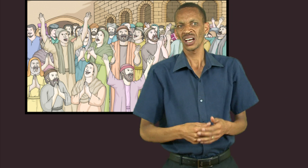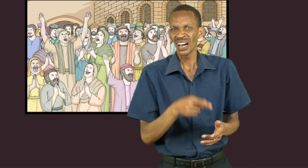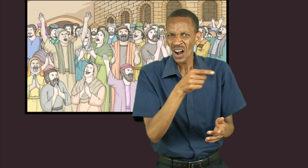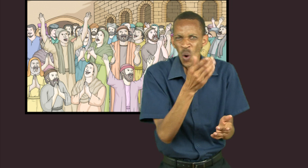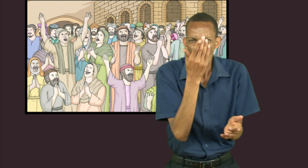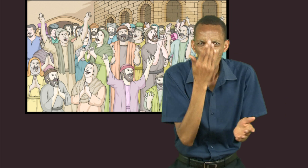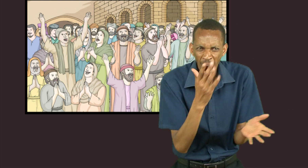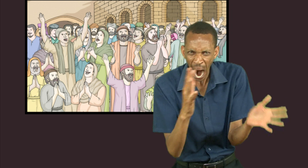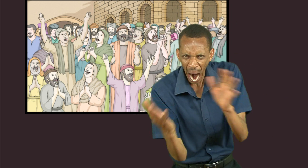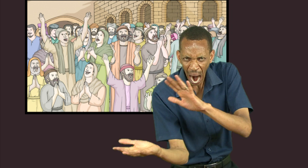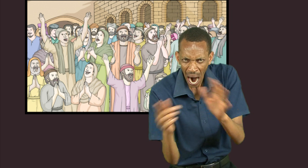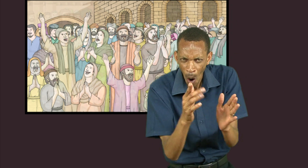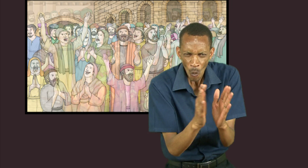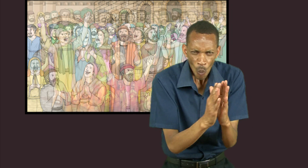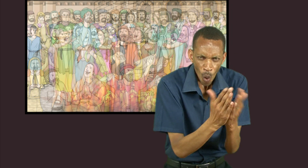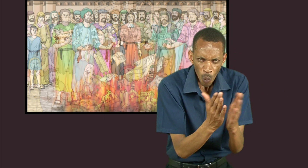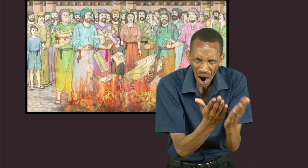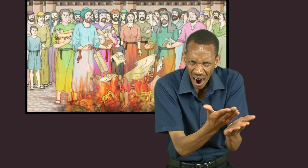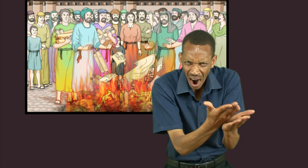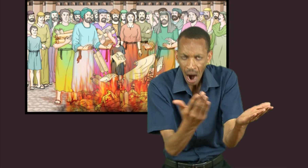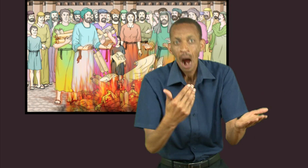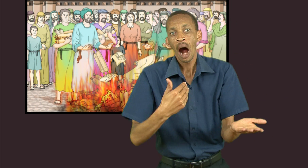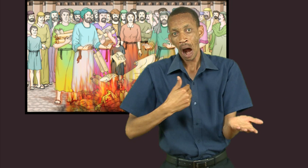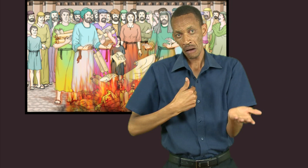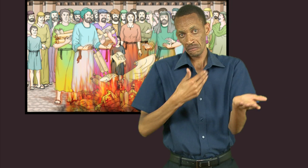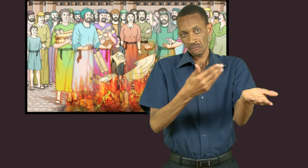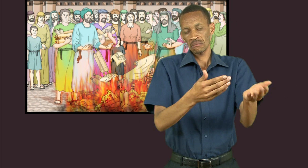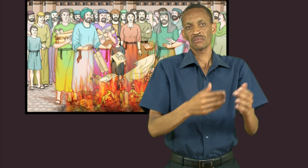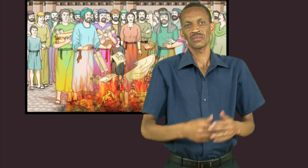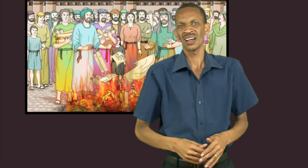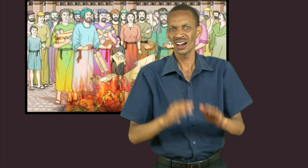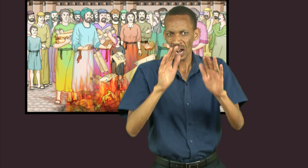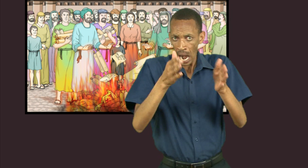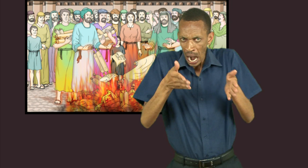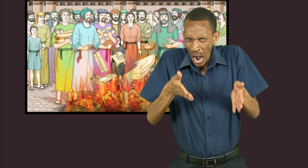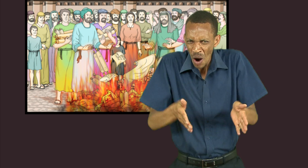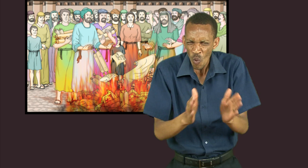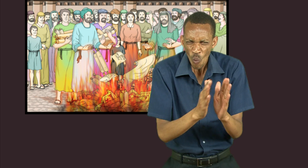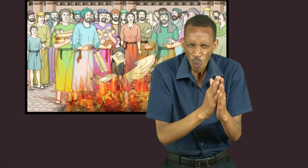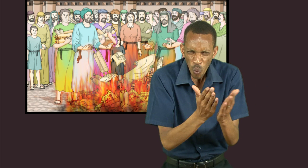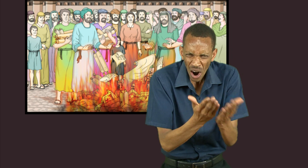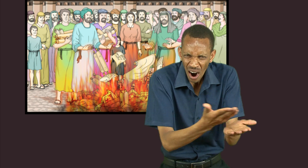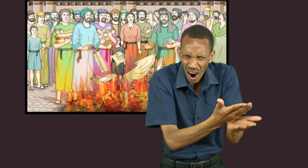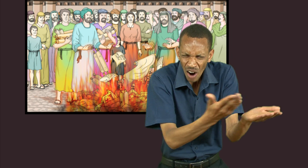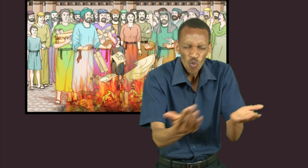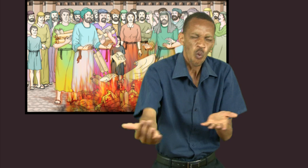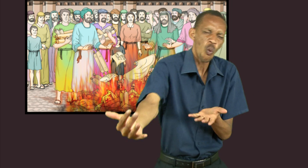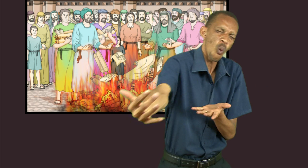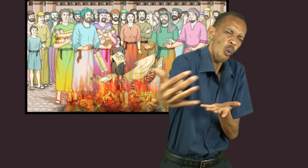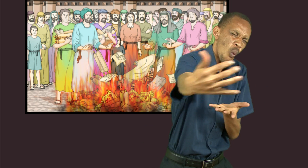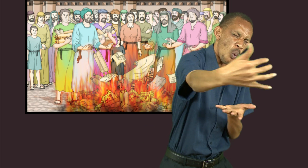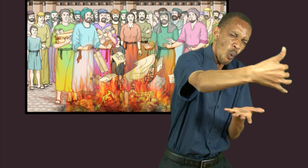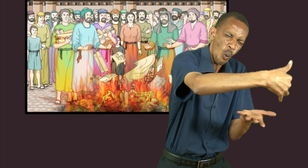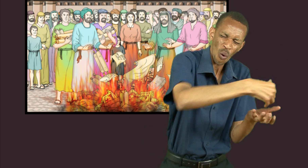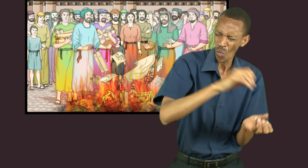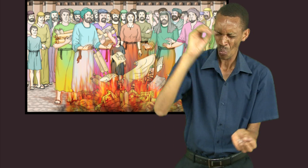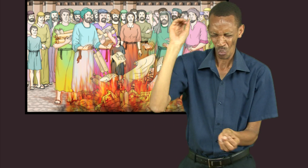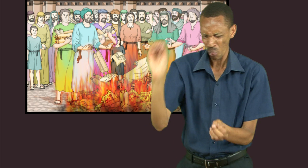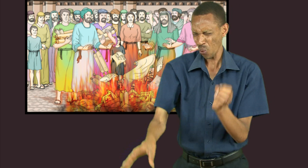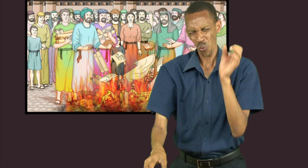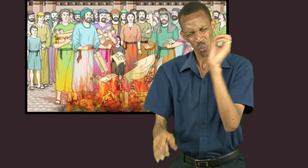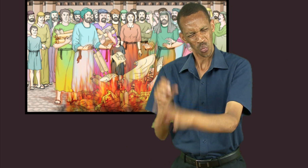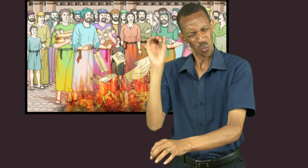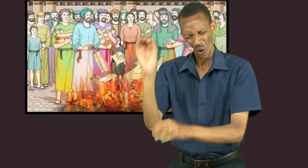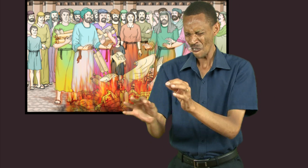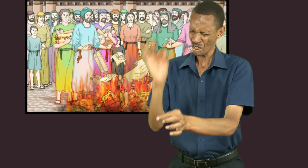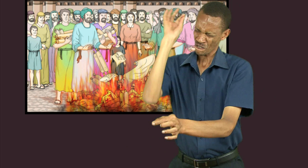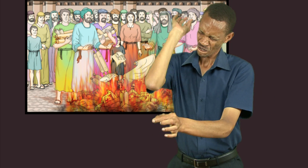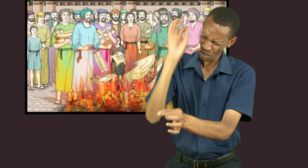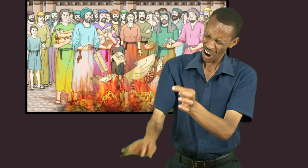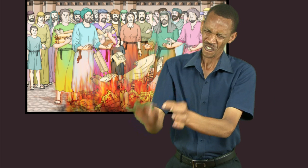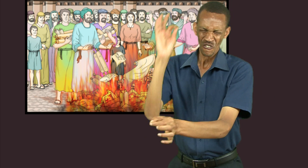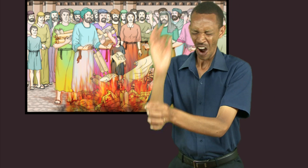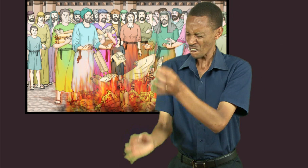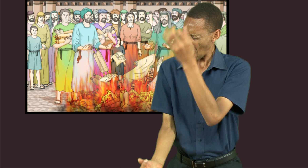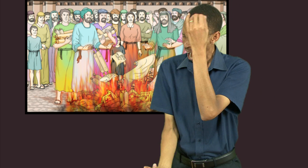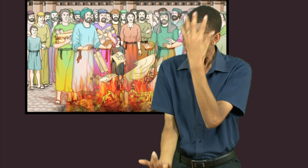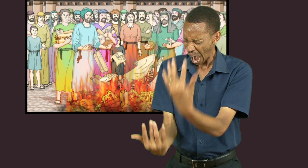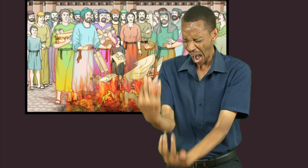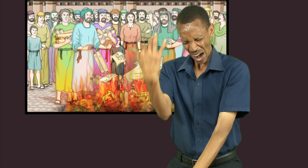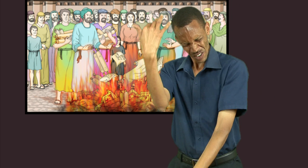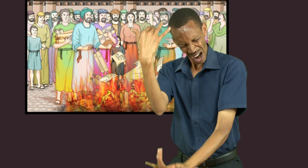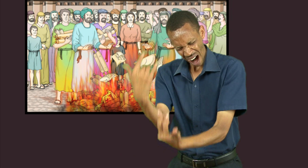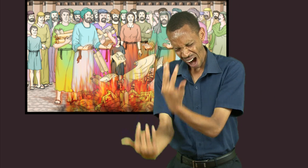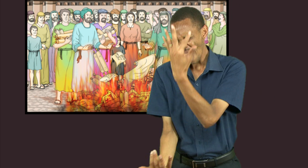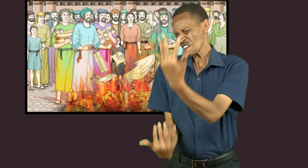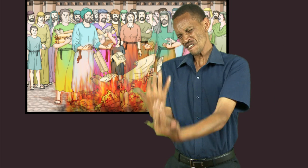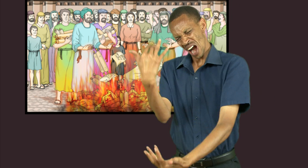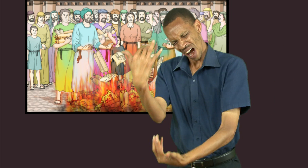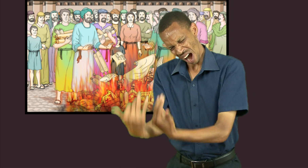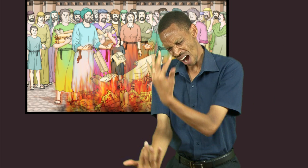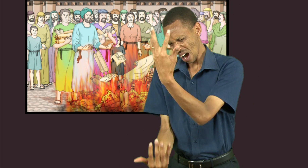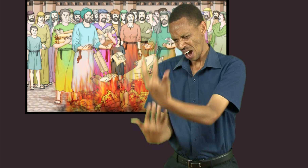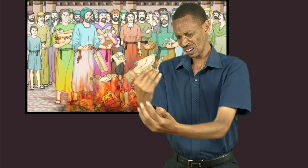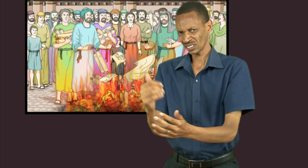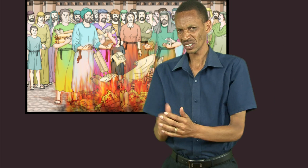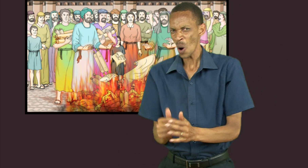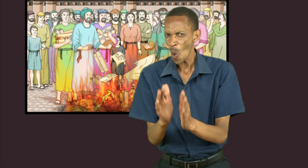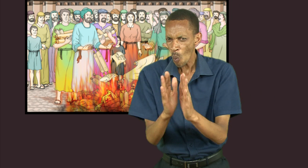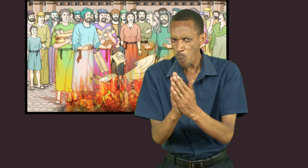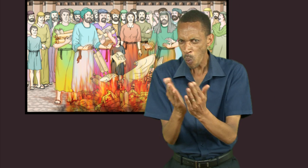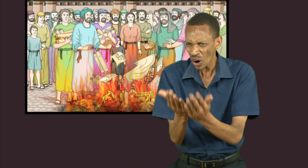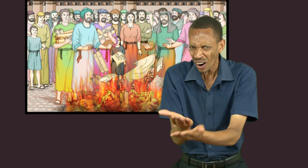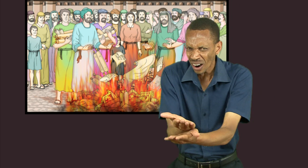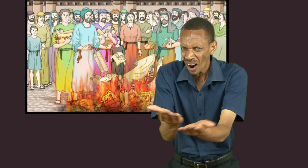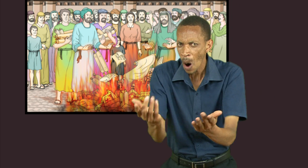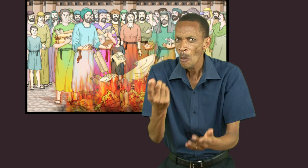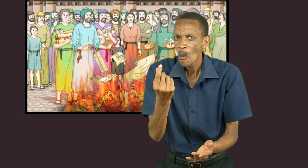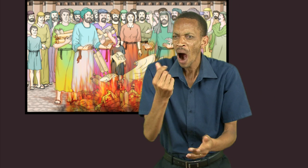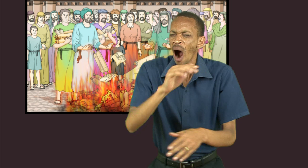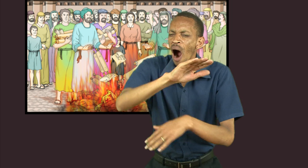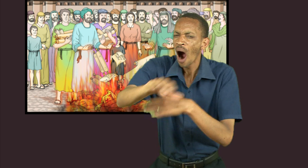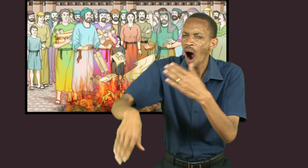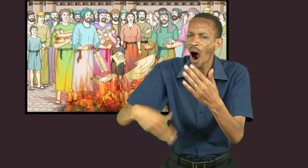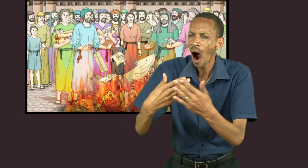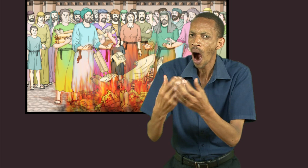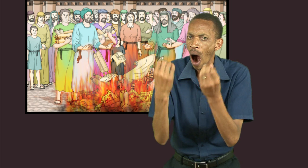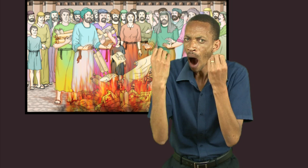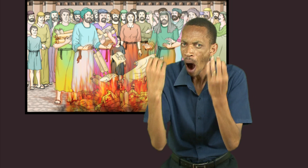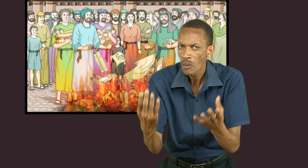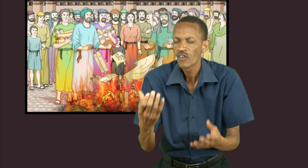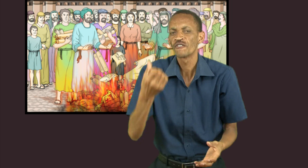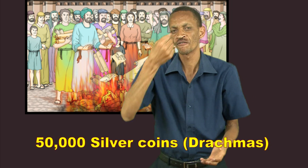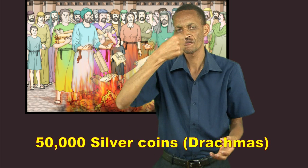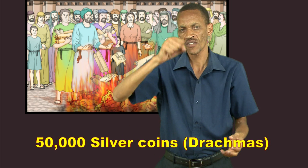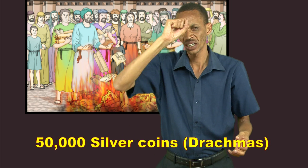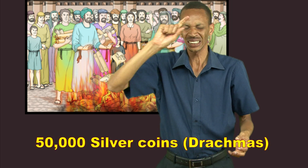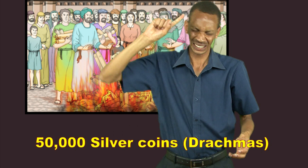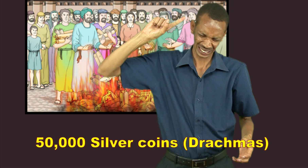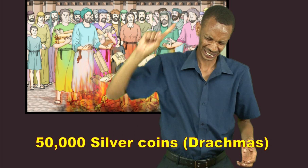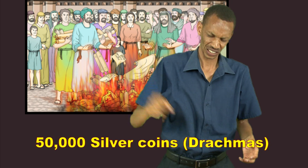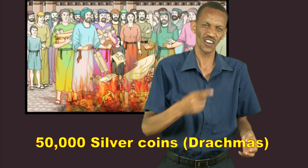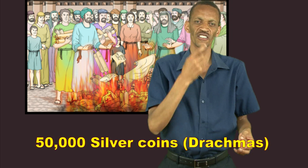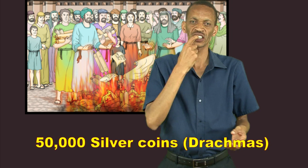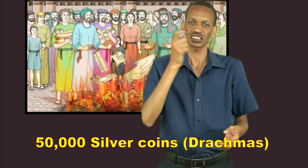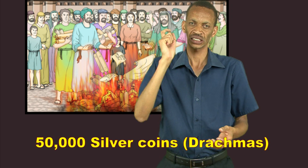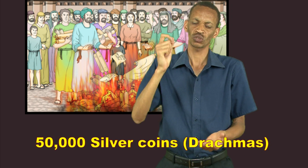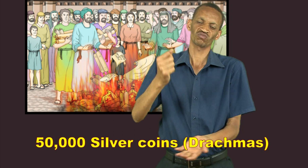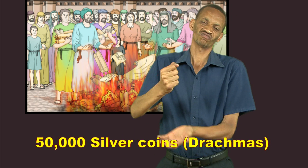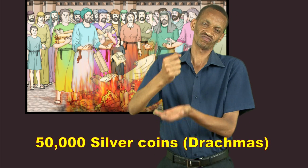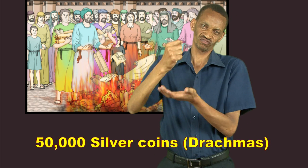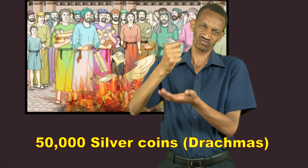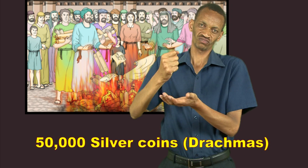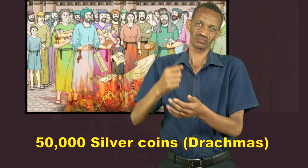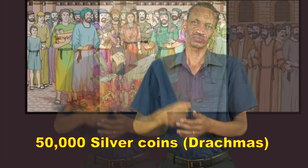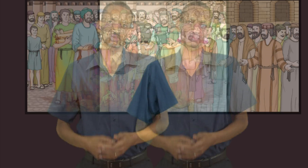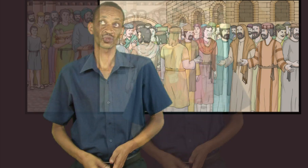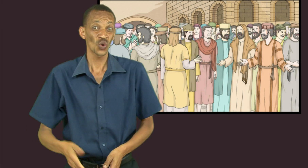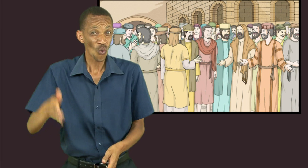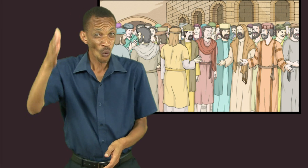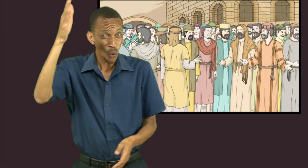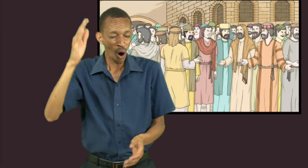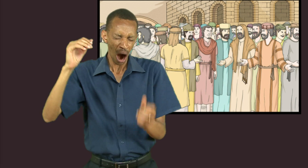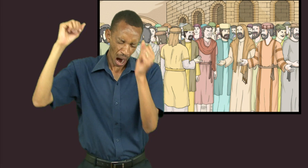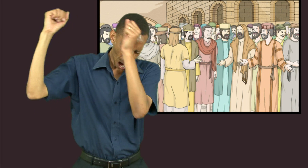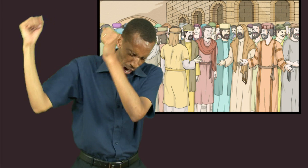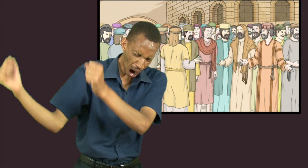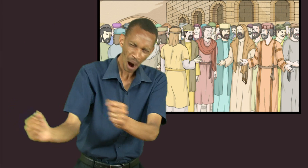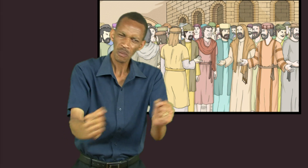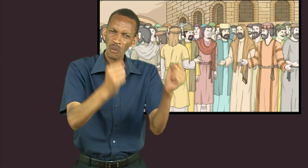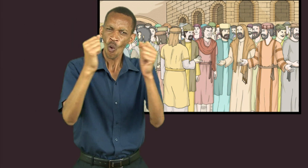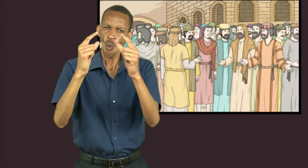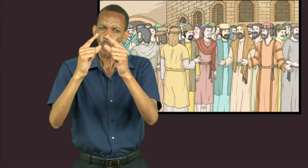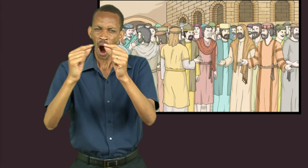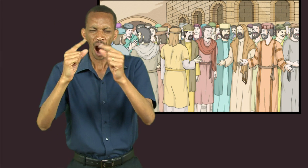And a number of those who had practiced magic arts brought their books and burned them in front of everyone. When the value of the books was calculated, the total came to fifty thousand drachmas.